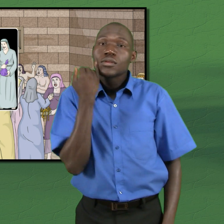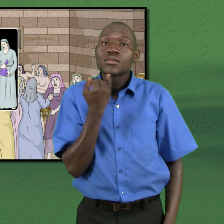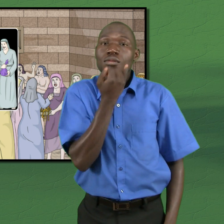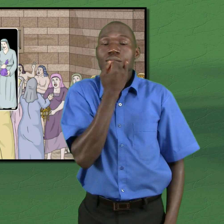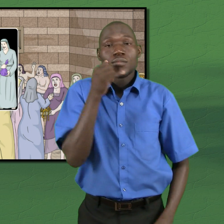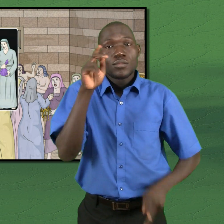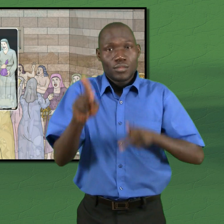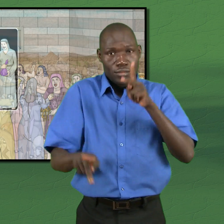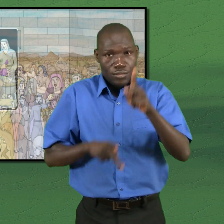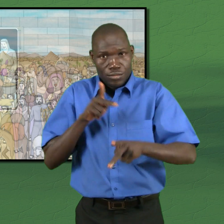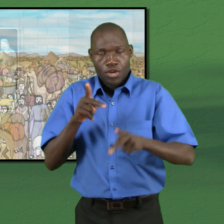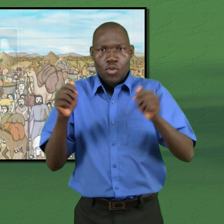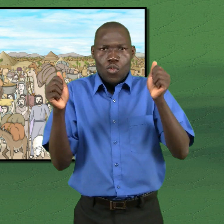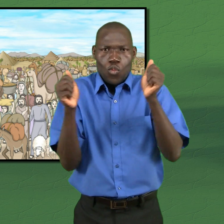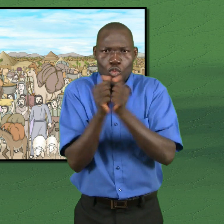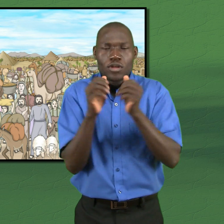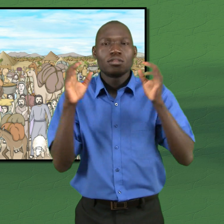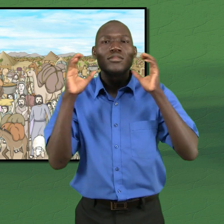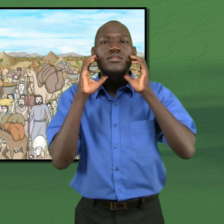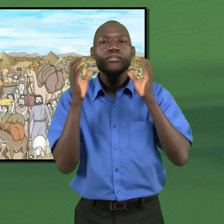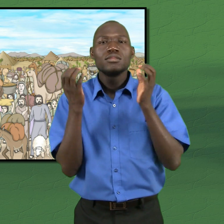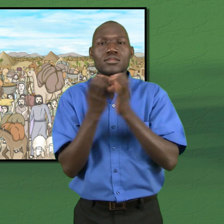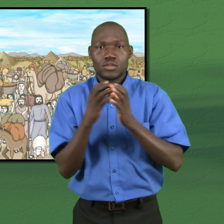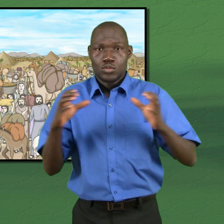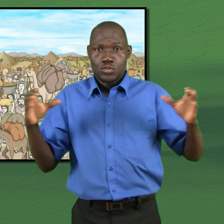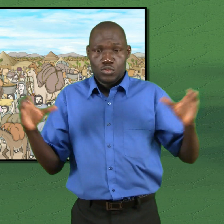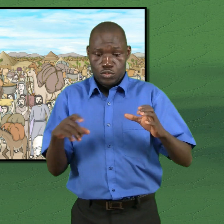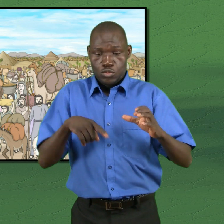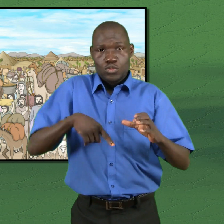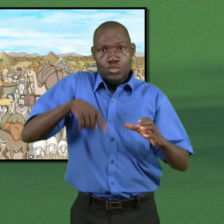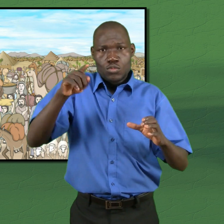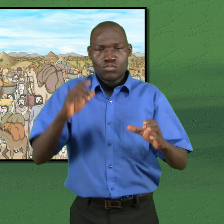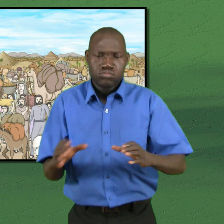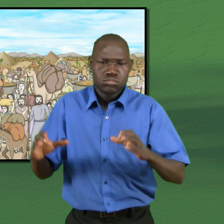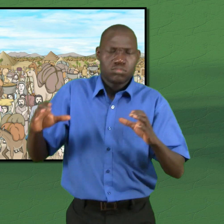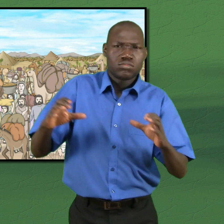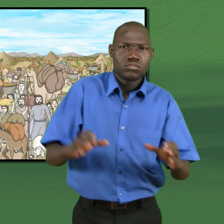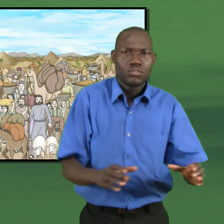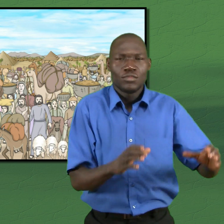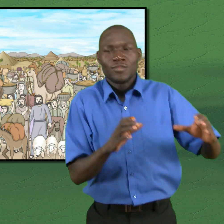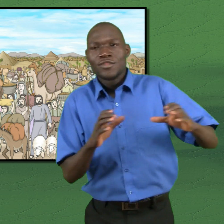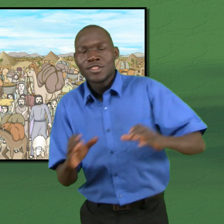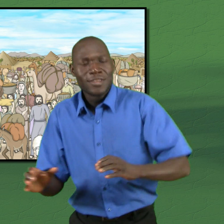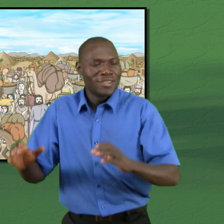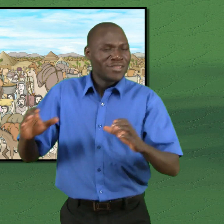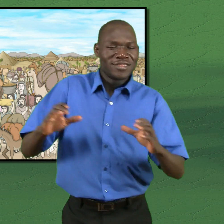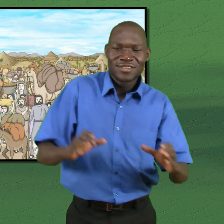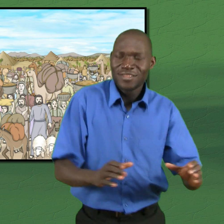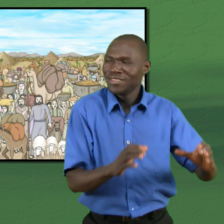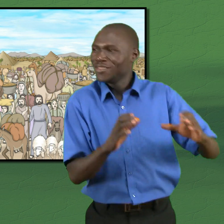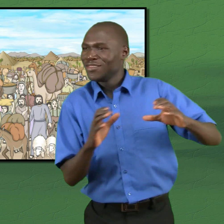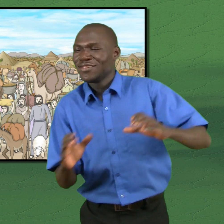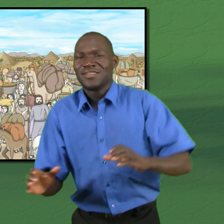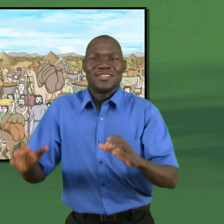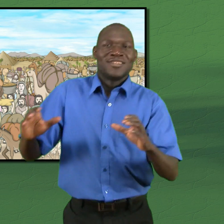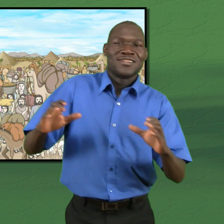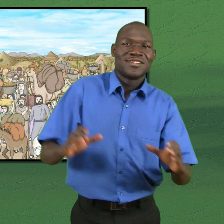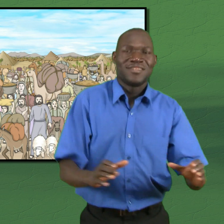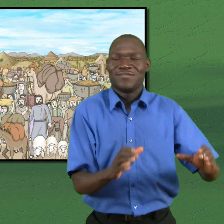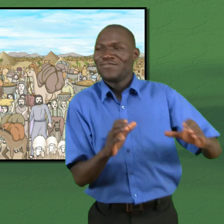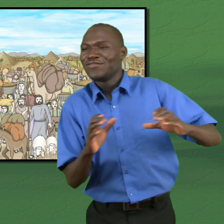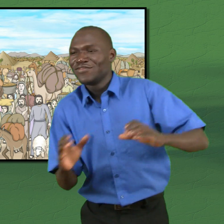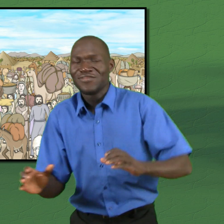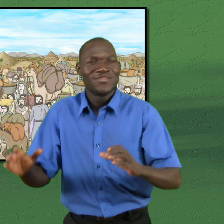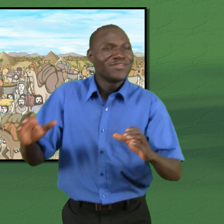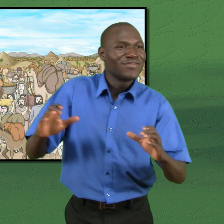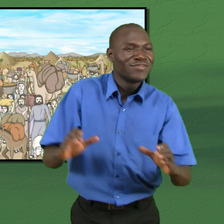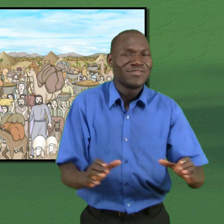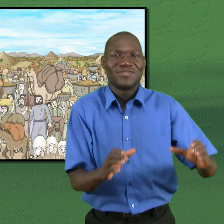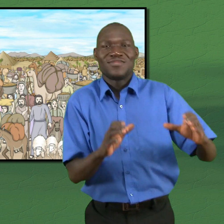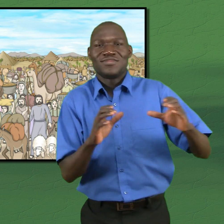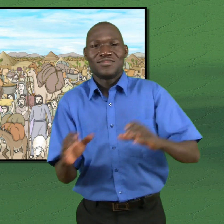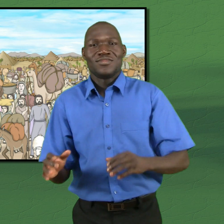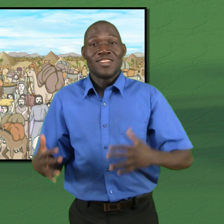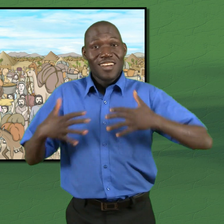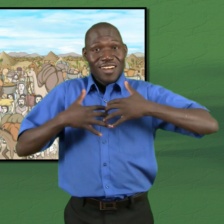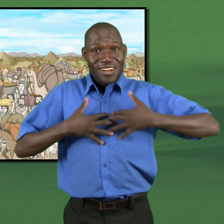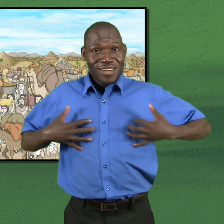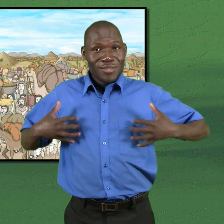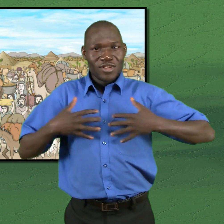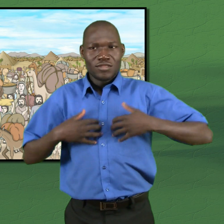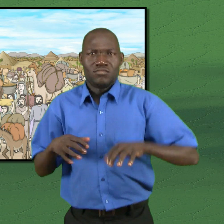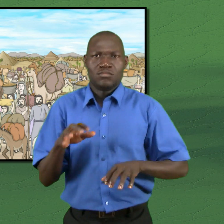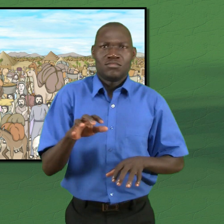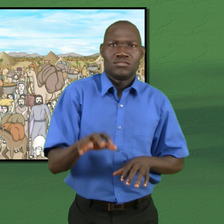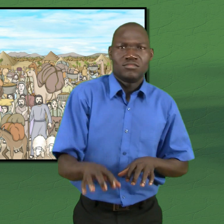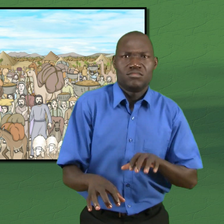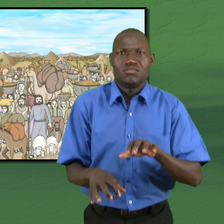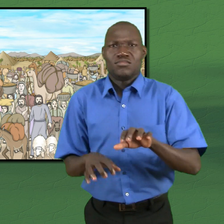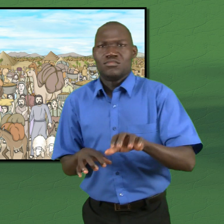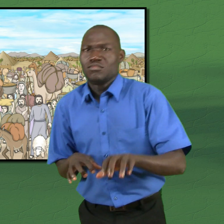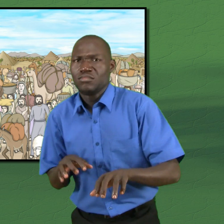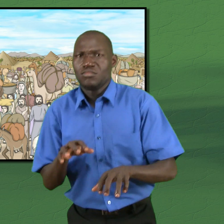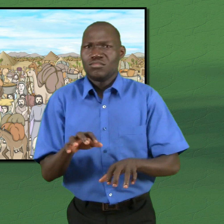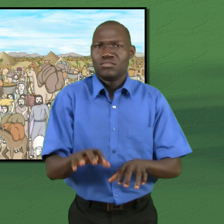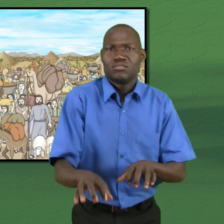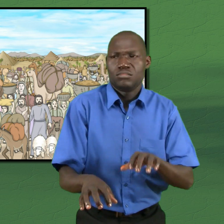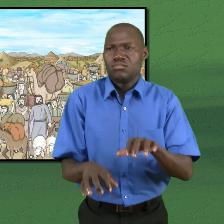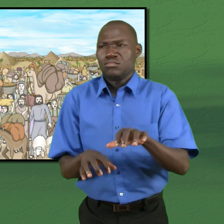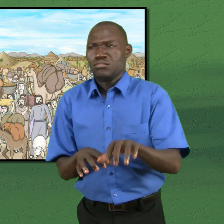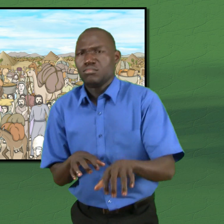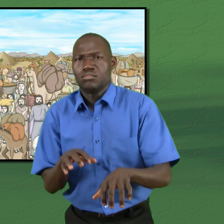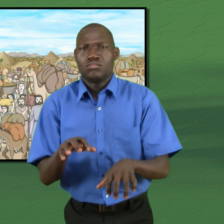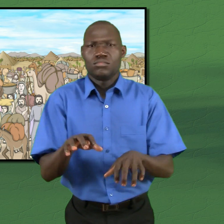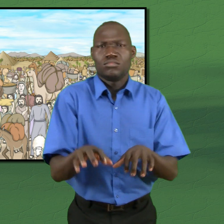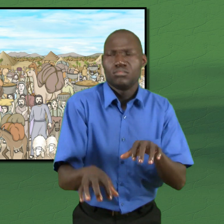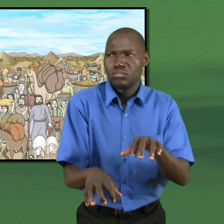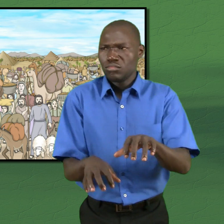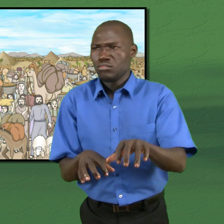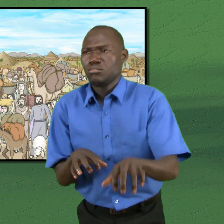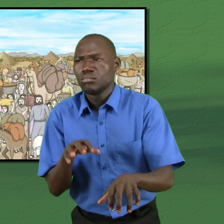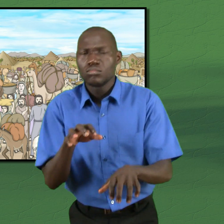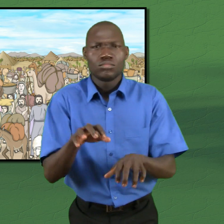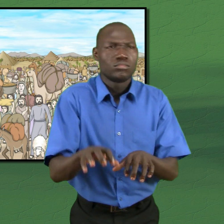The Israelites journeyed from Rameses to Succoth with about 600,000 men on foot, besides women and children.